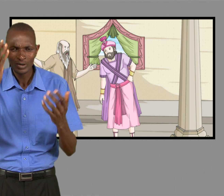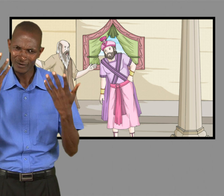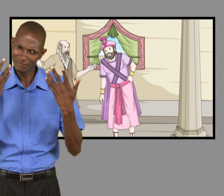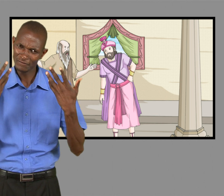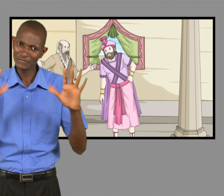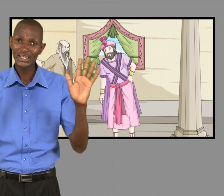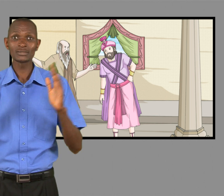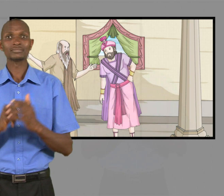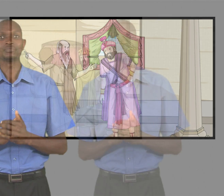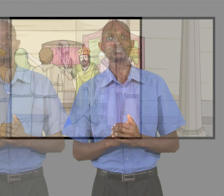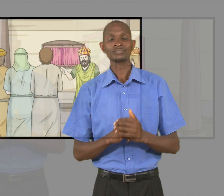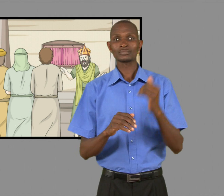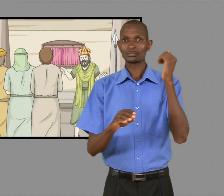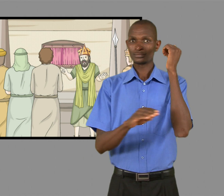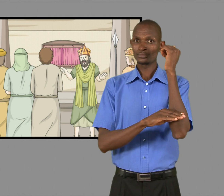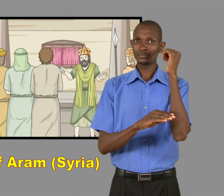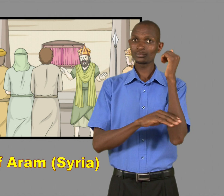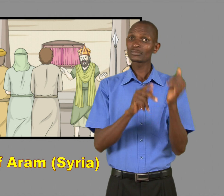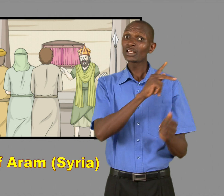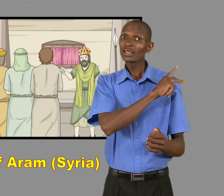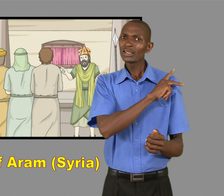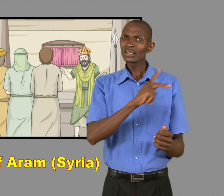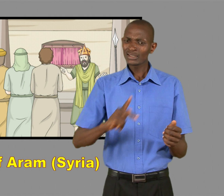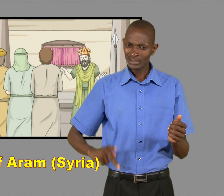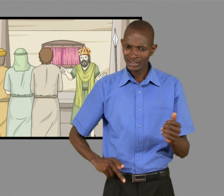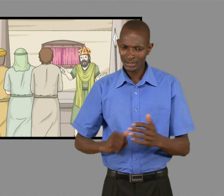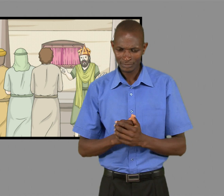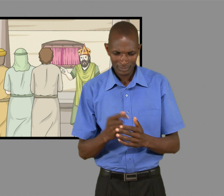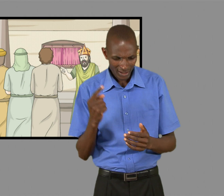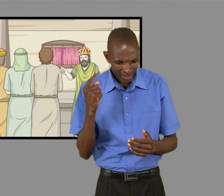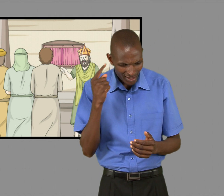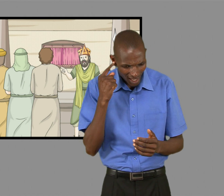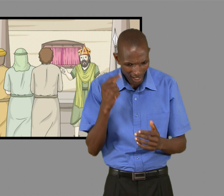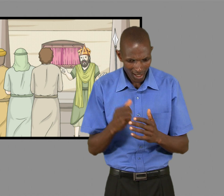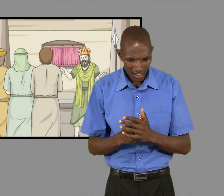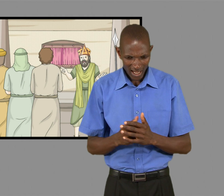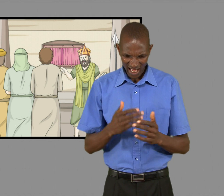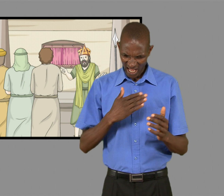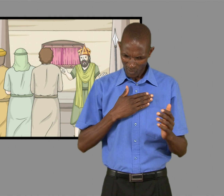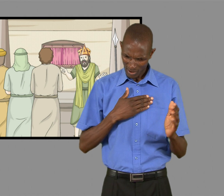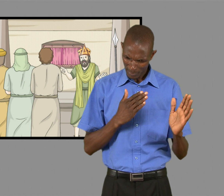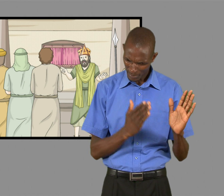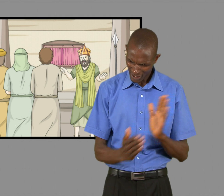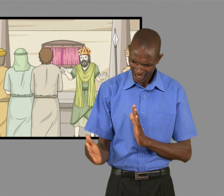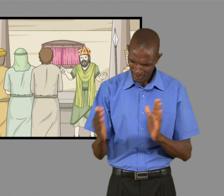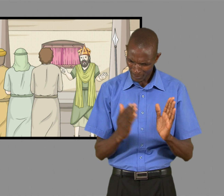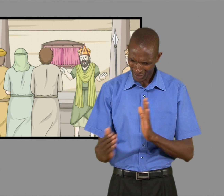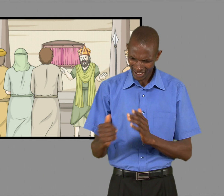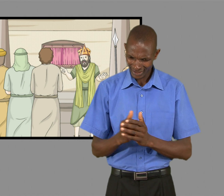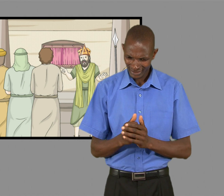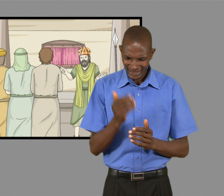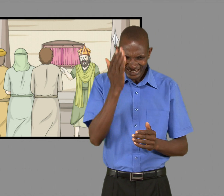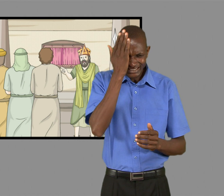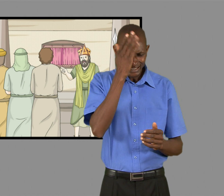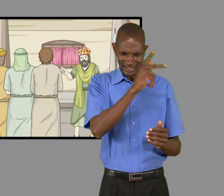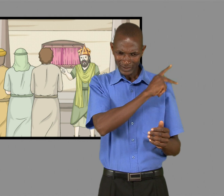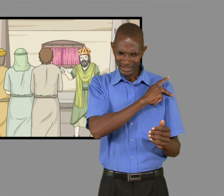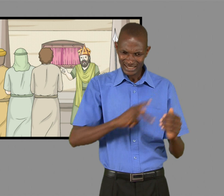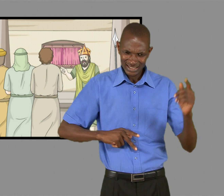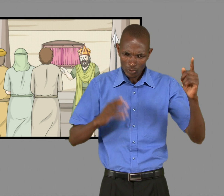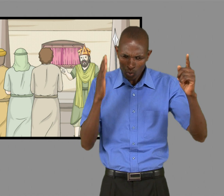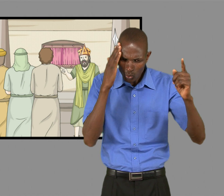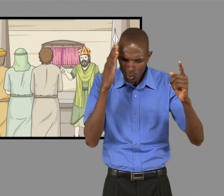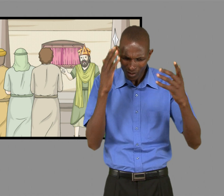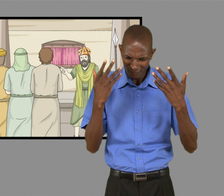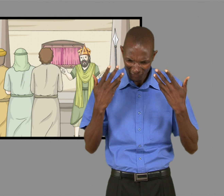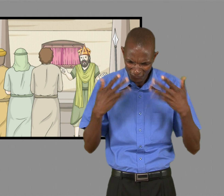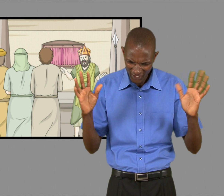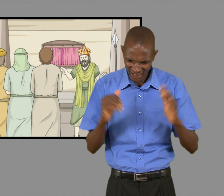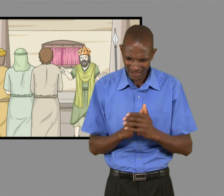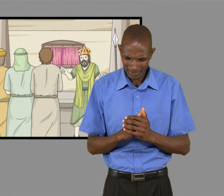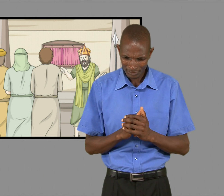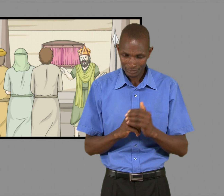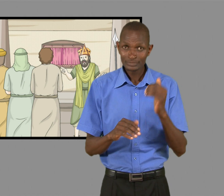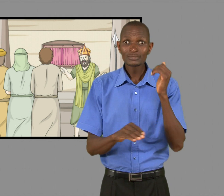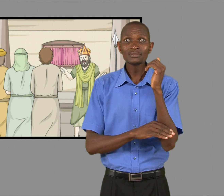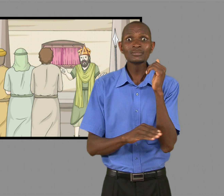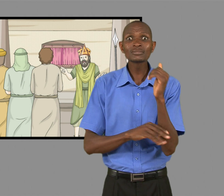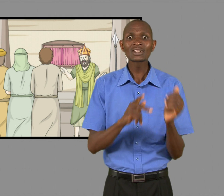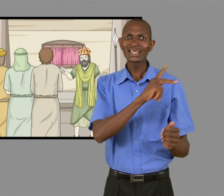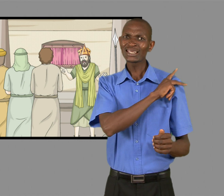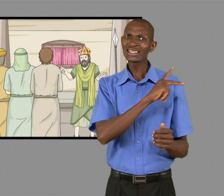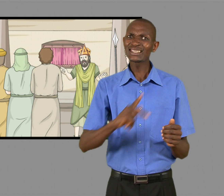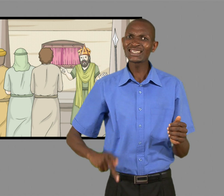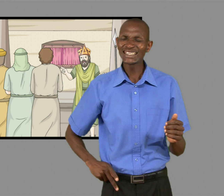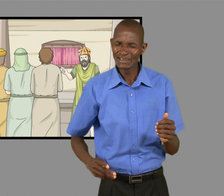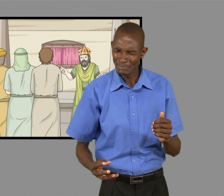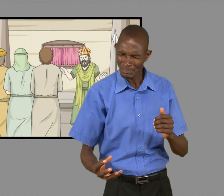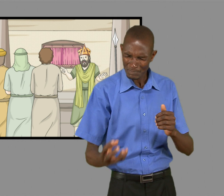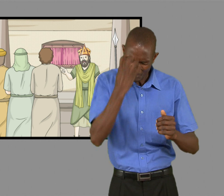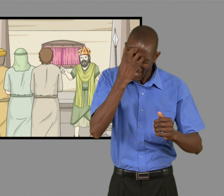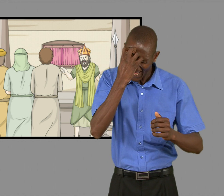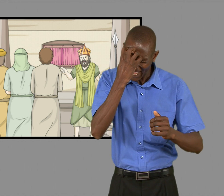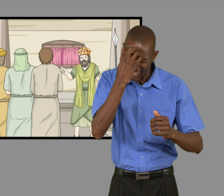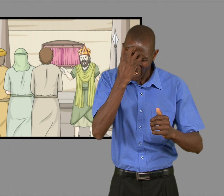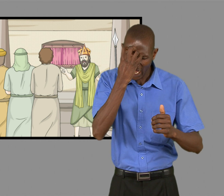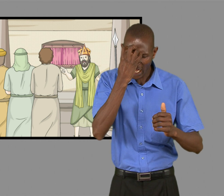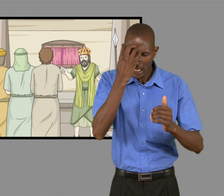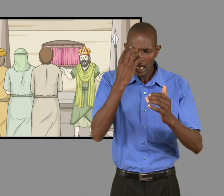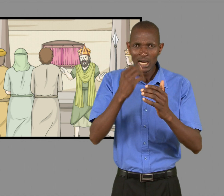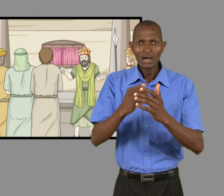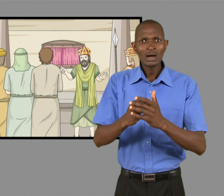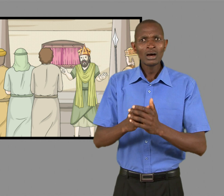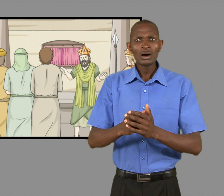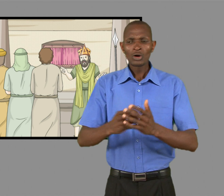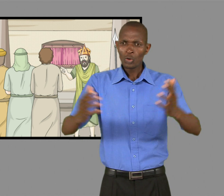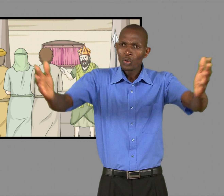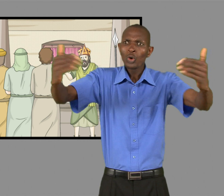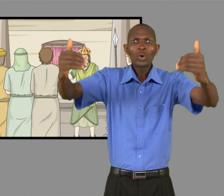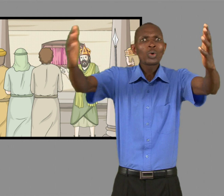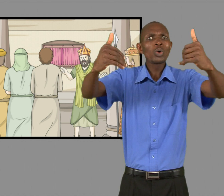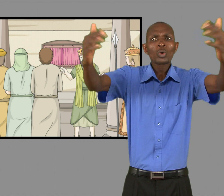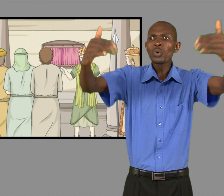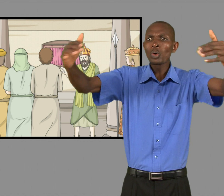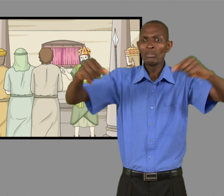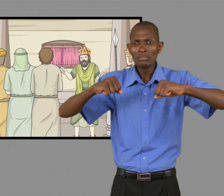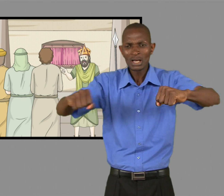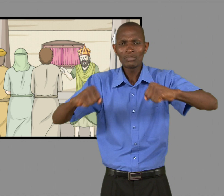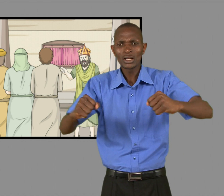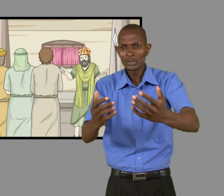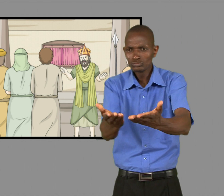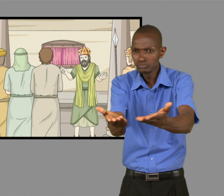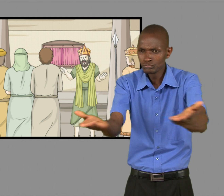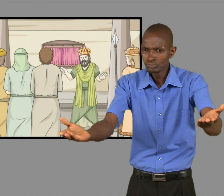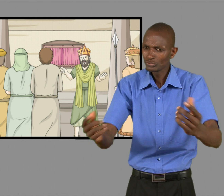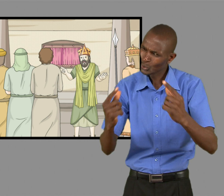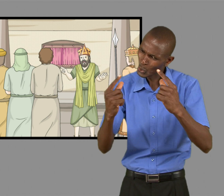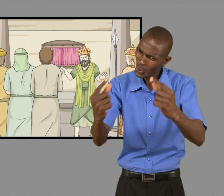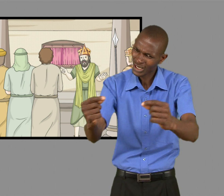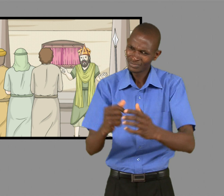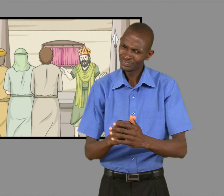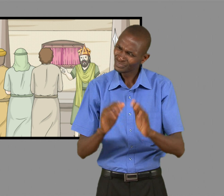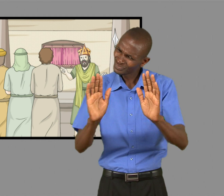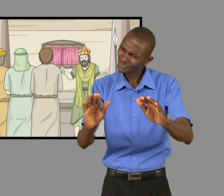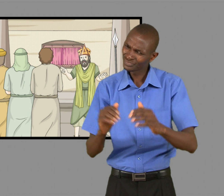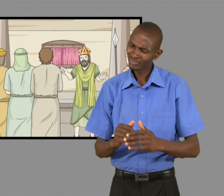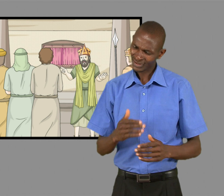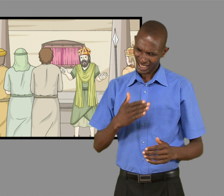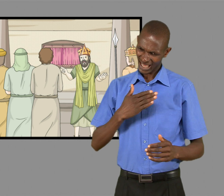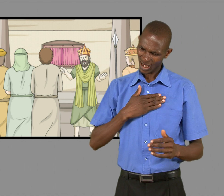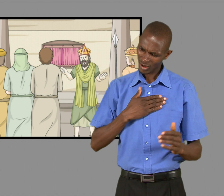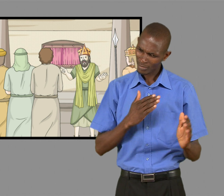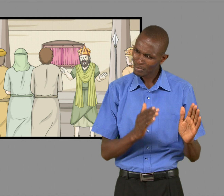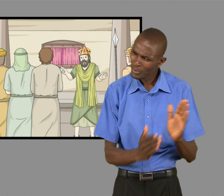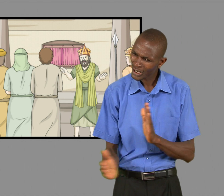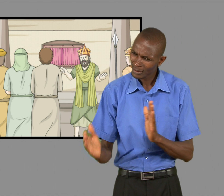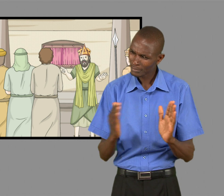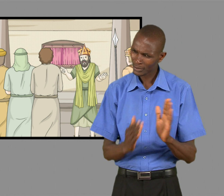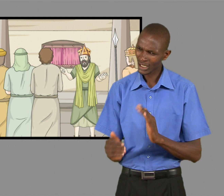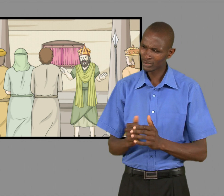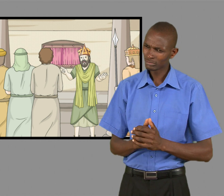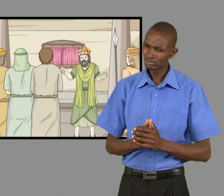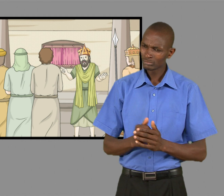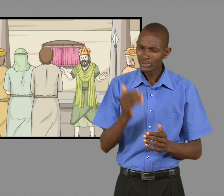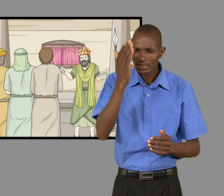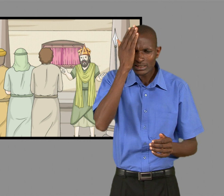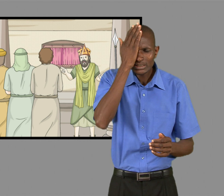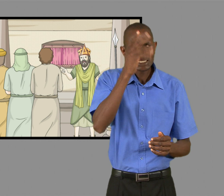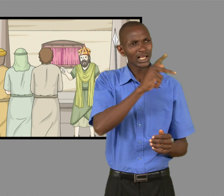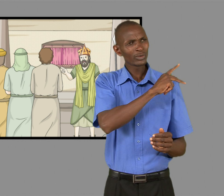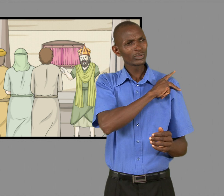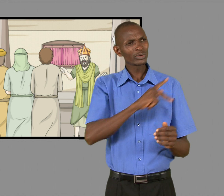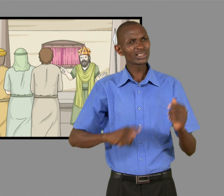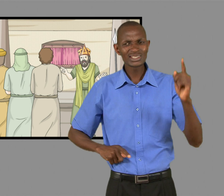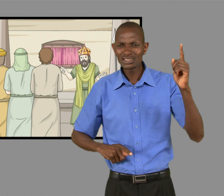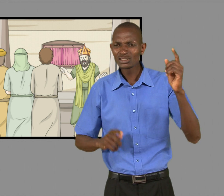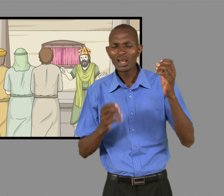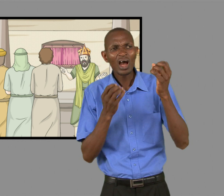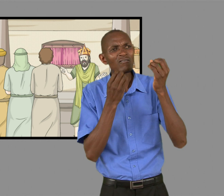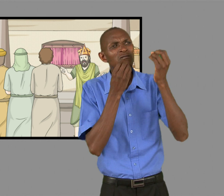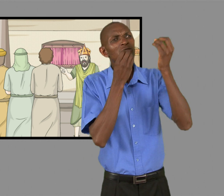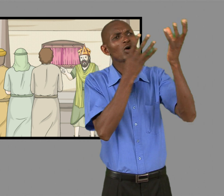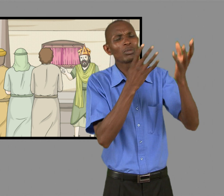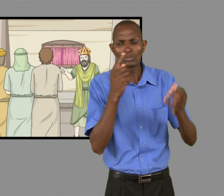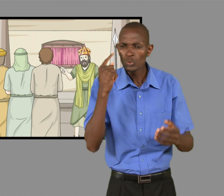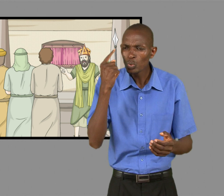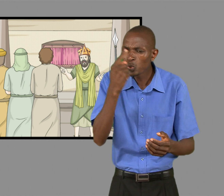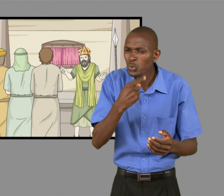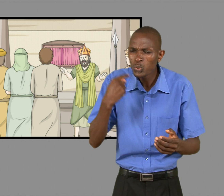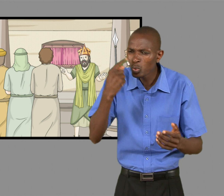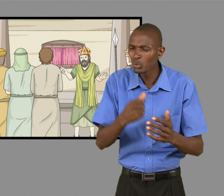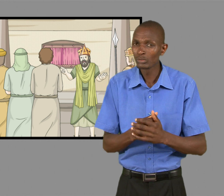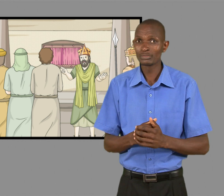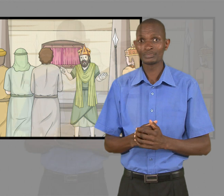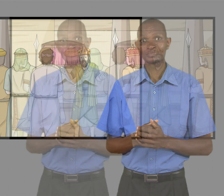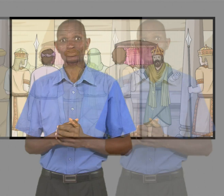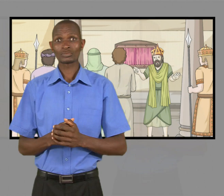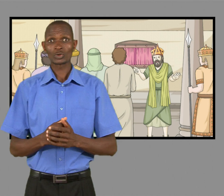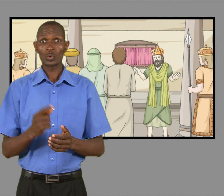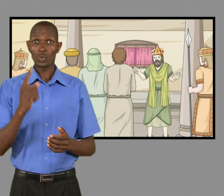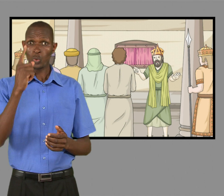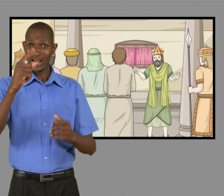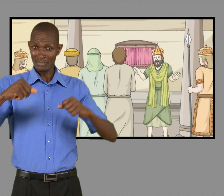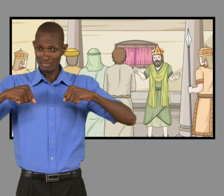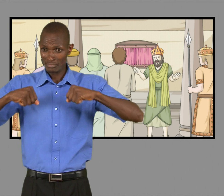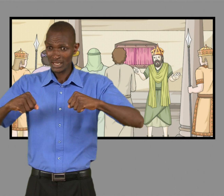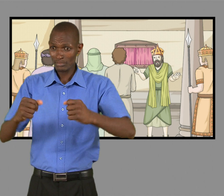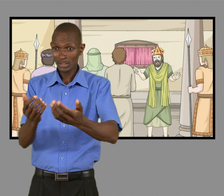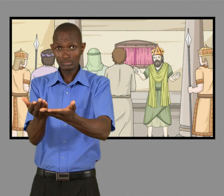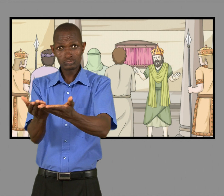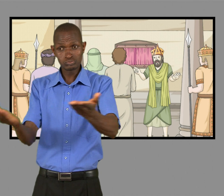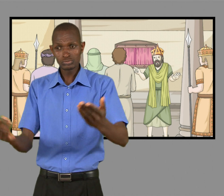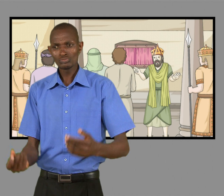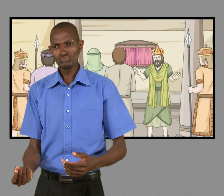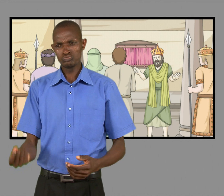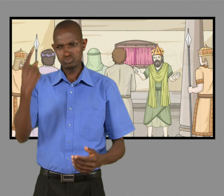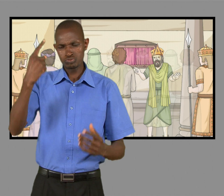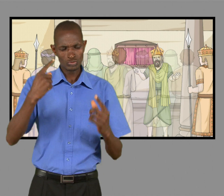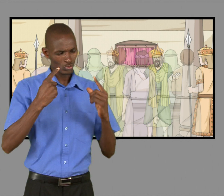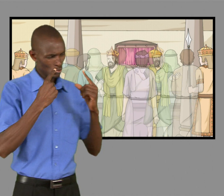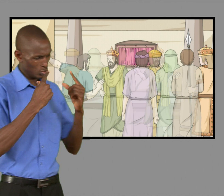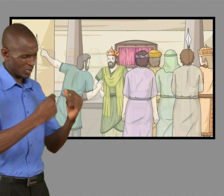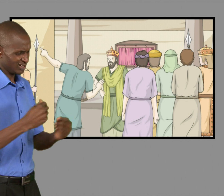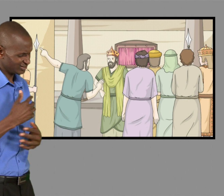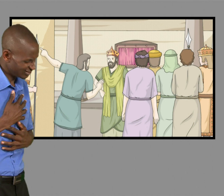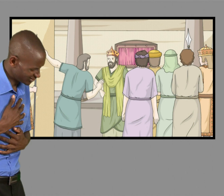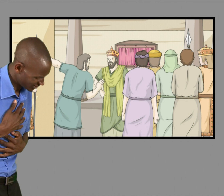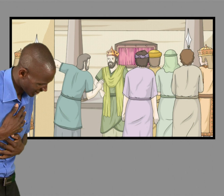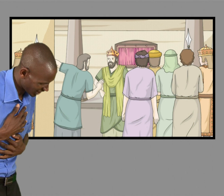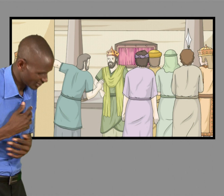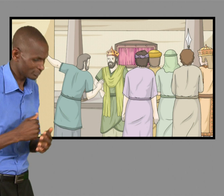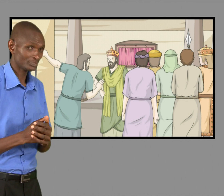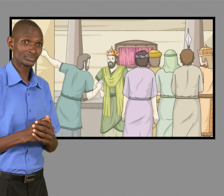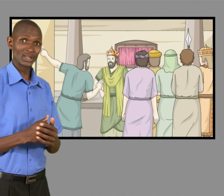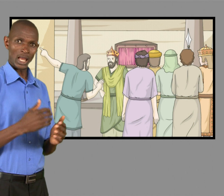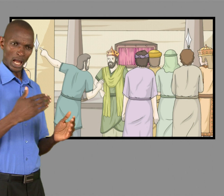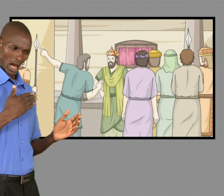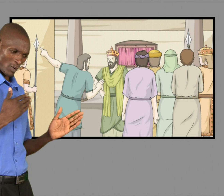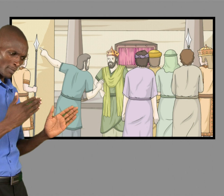For this reason the king of Aram became enraged and called his servants to demand of them, “Tell me, which one of us is on the side of the king of Israel?”